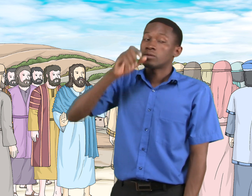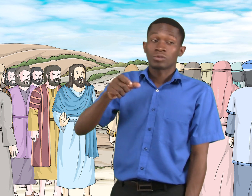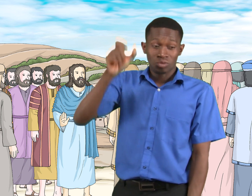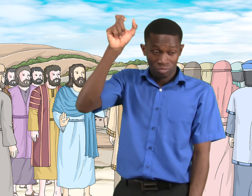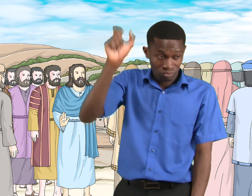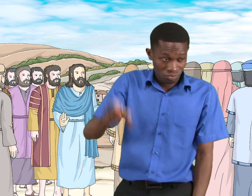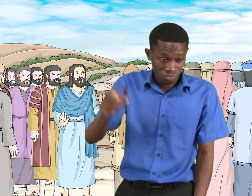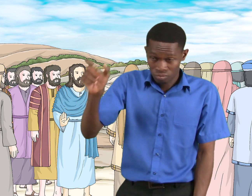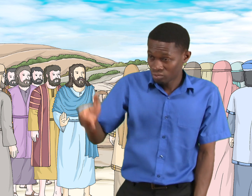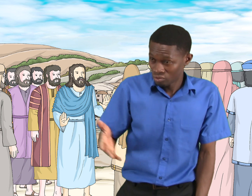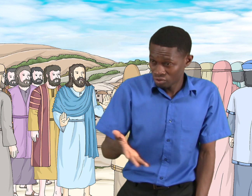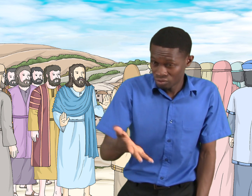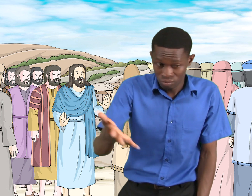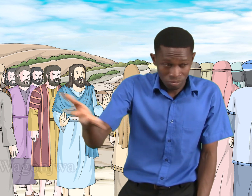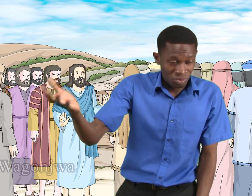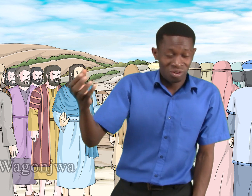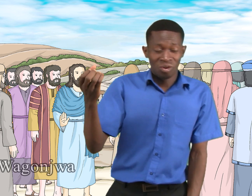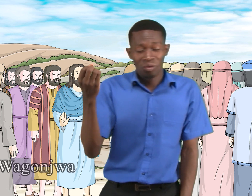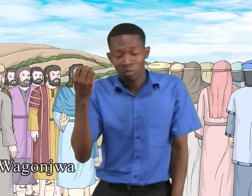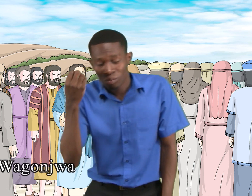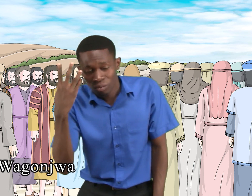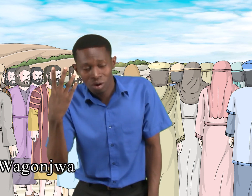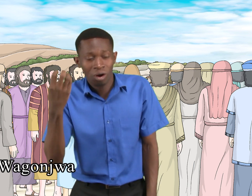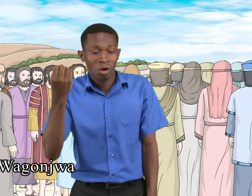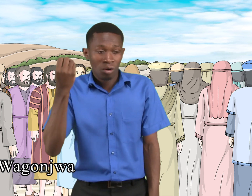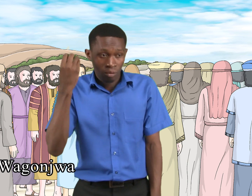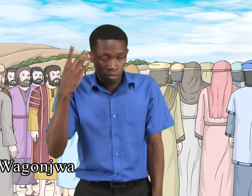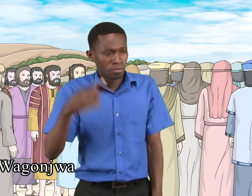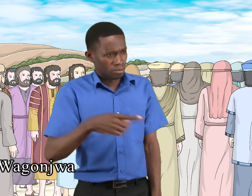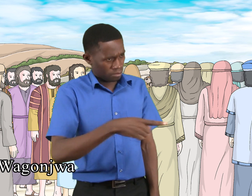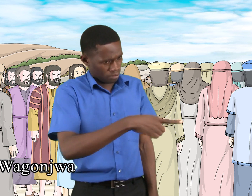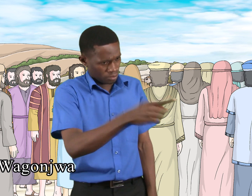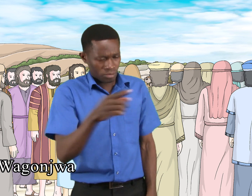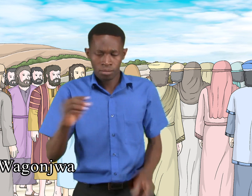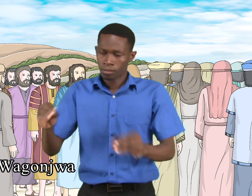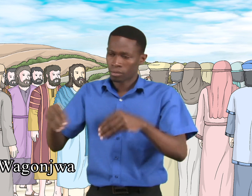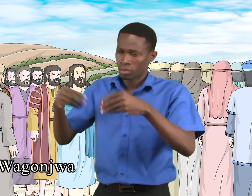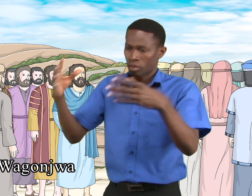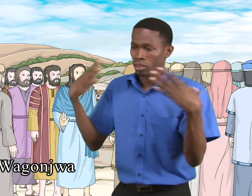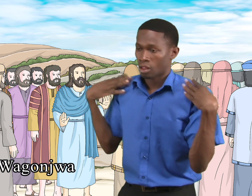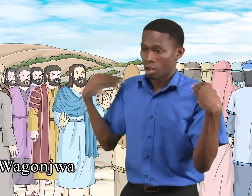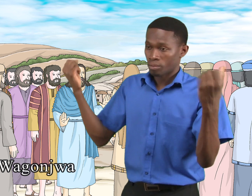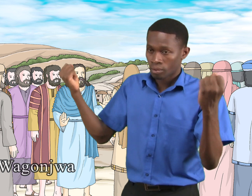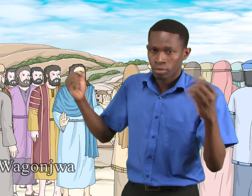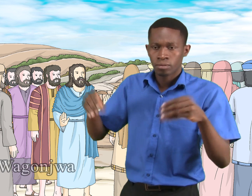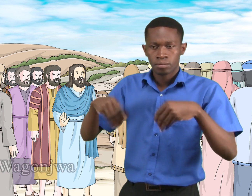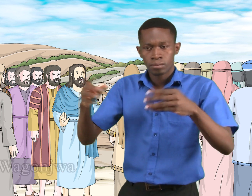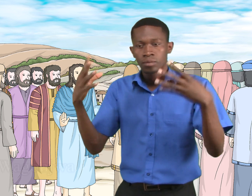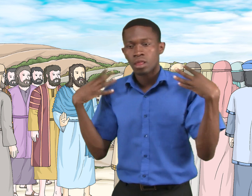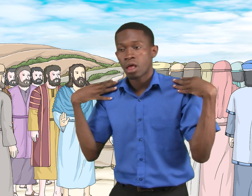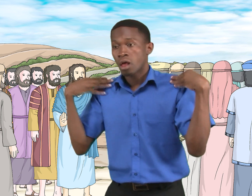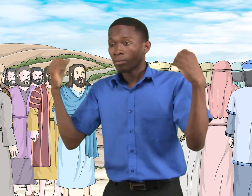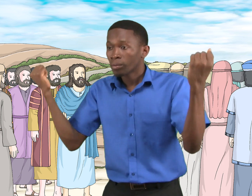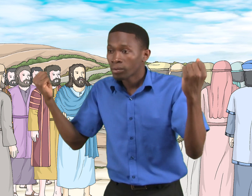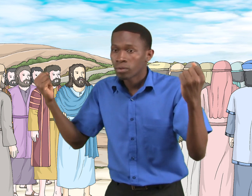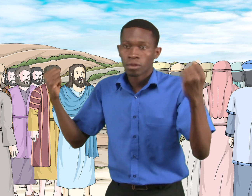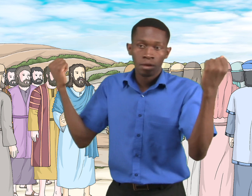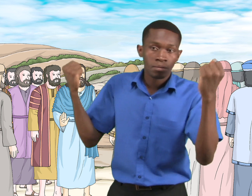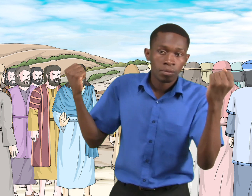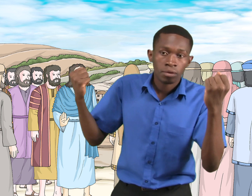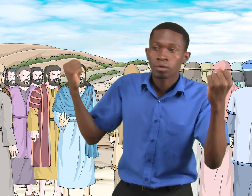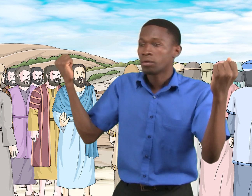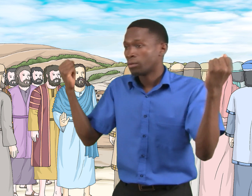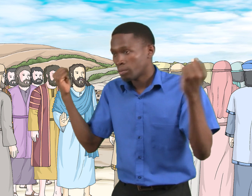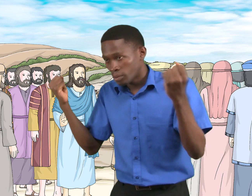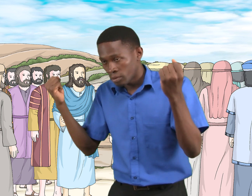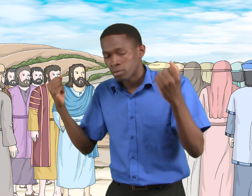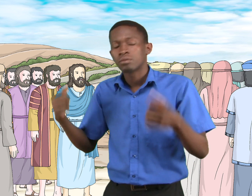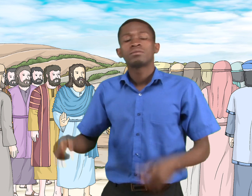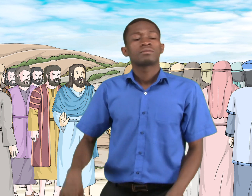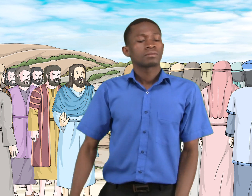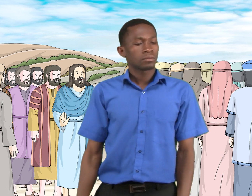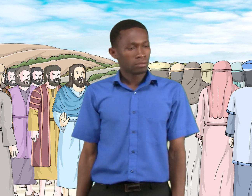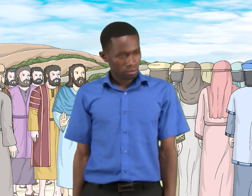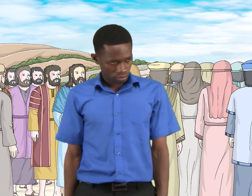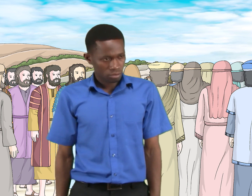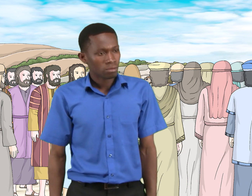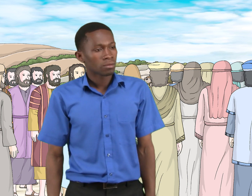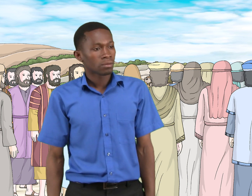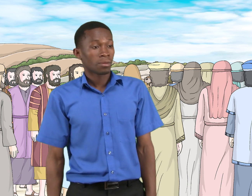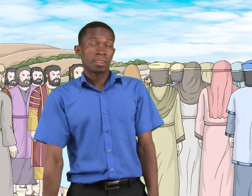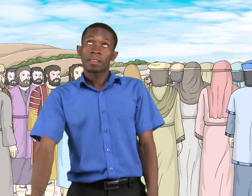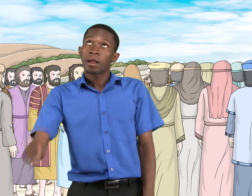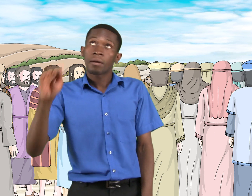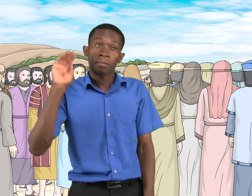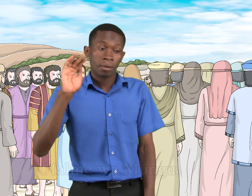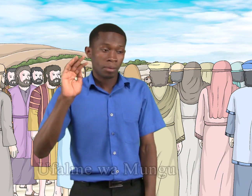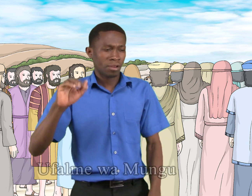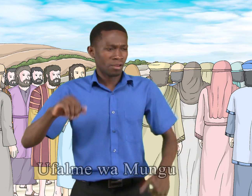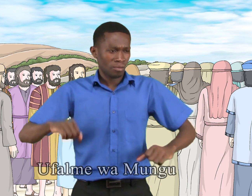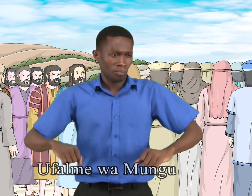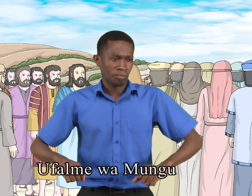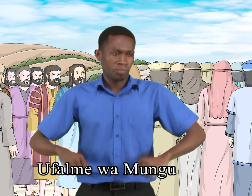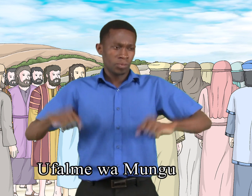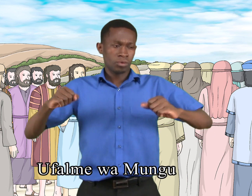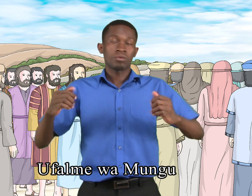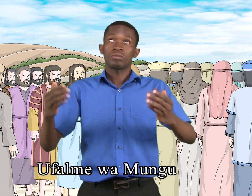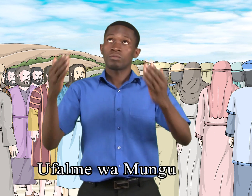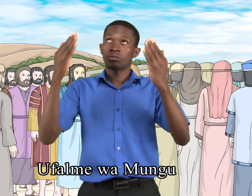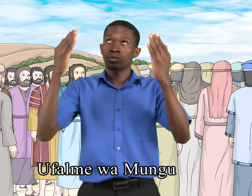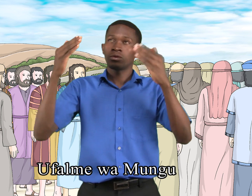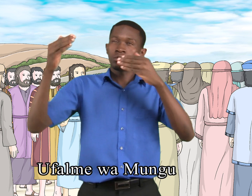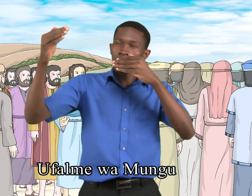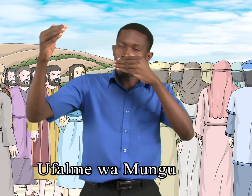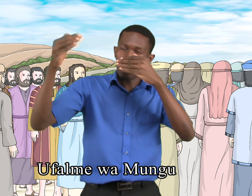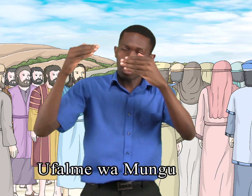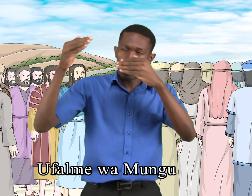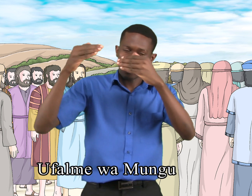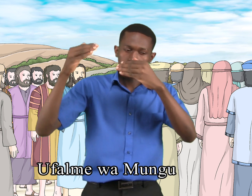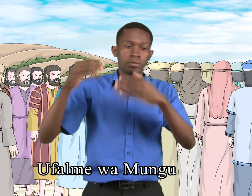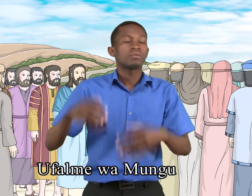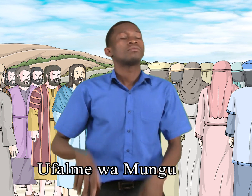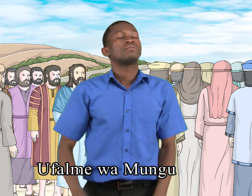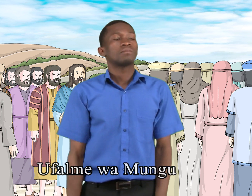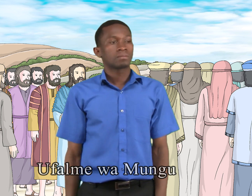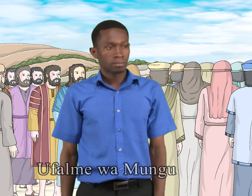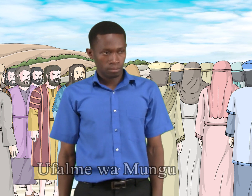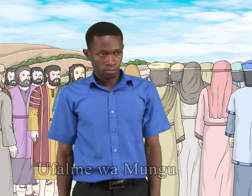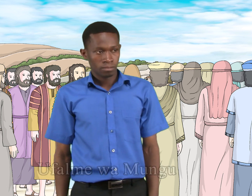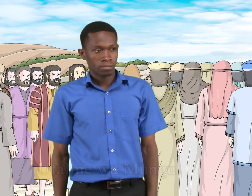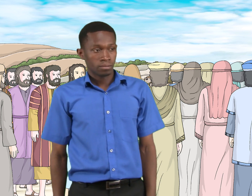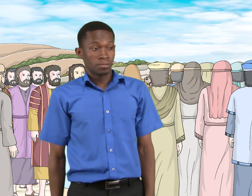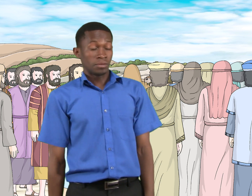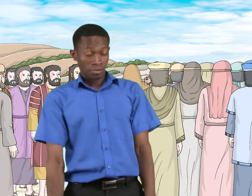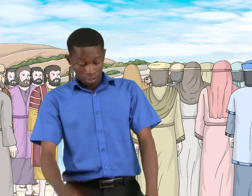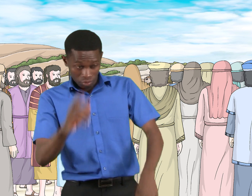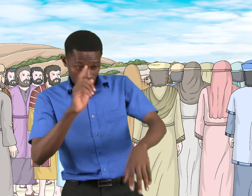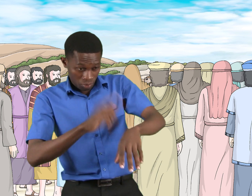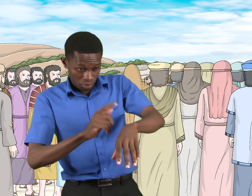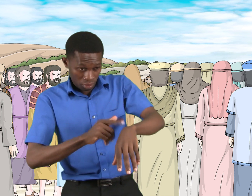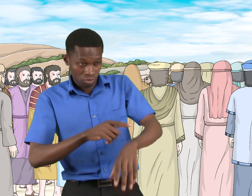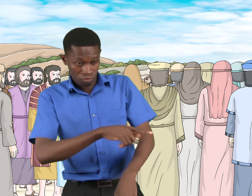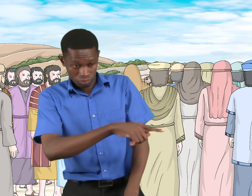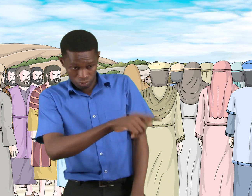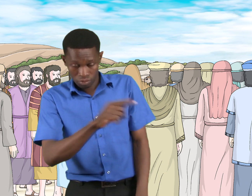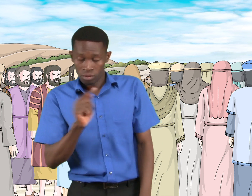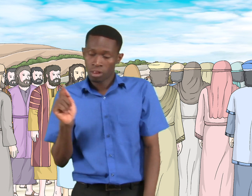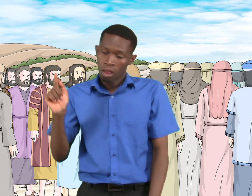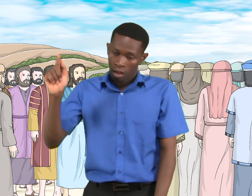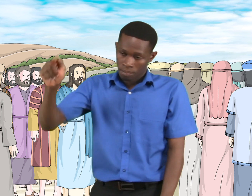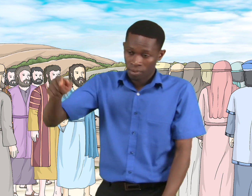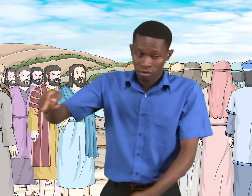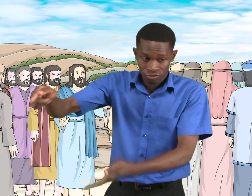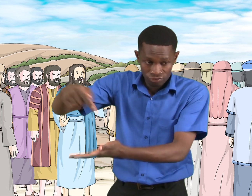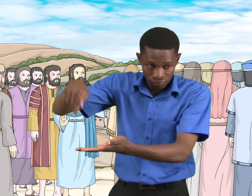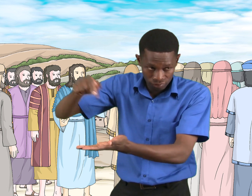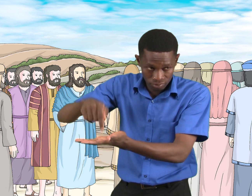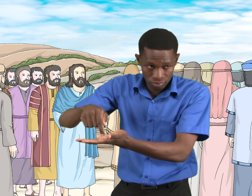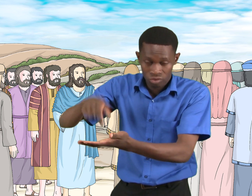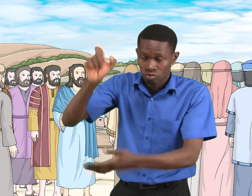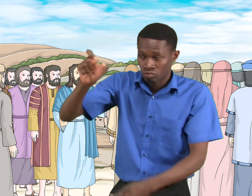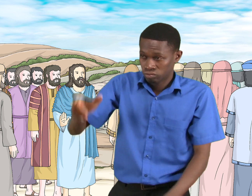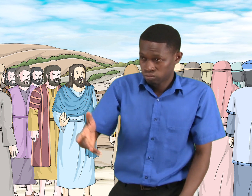Heal the sick who are there and tell them, ‘The kingdom of God is near you.’